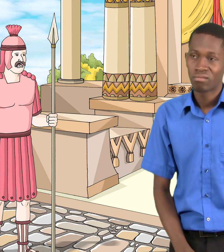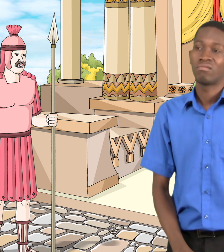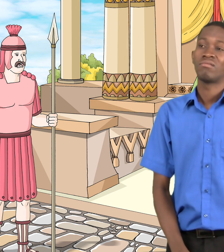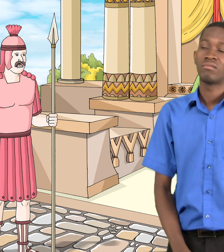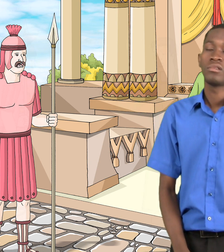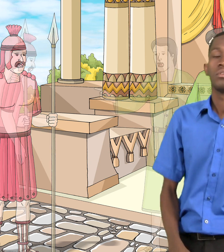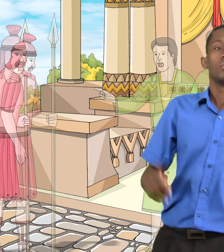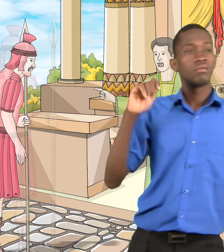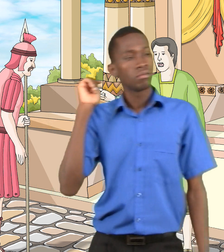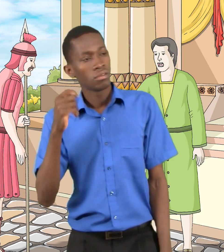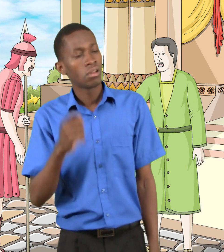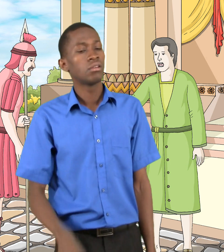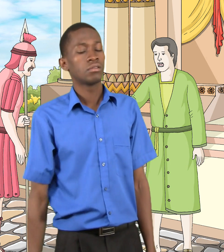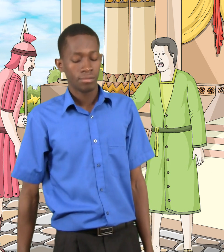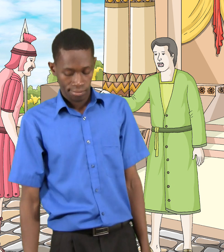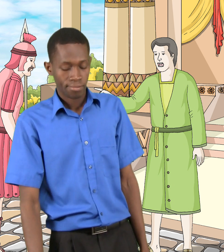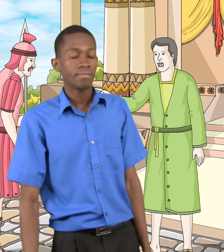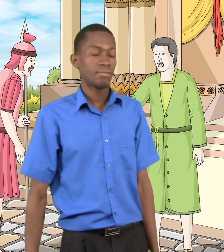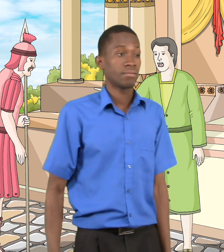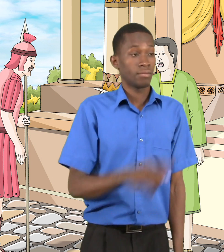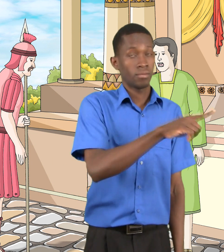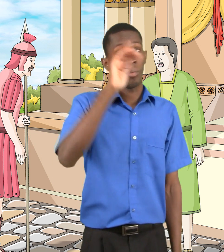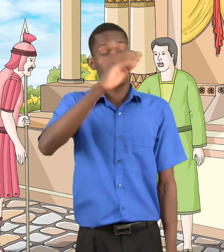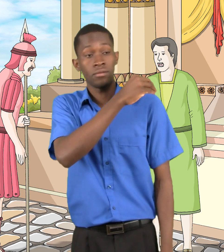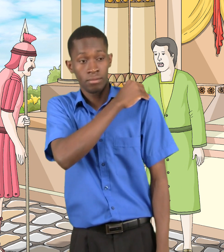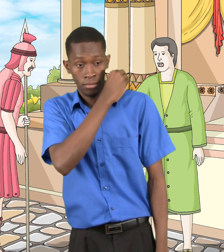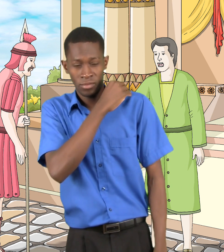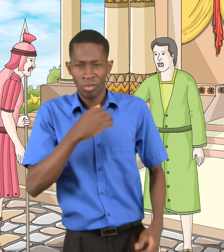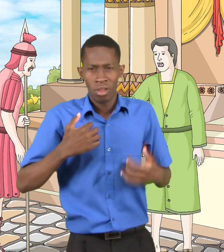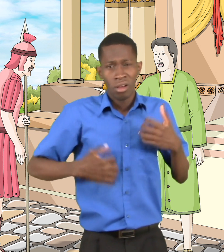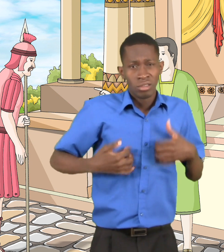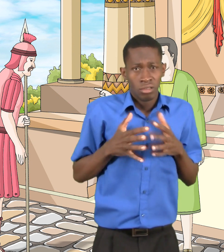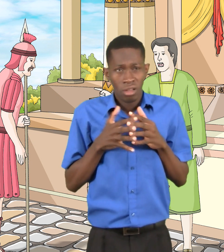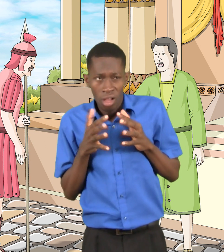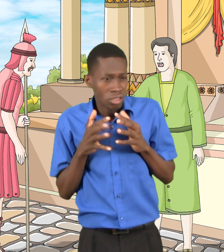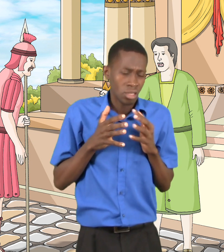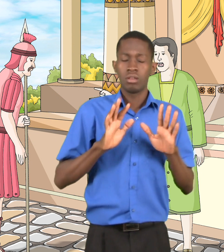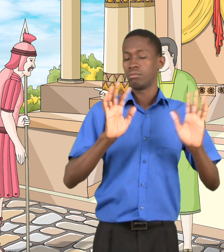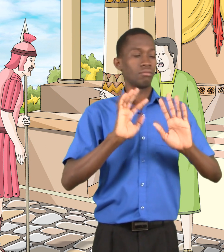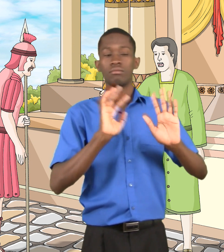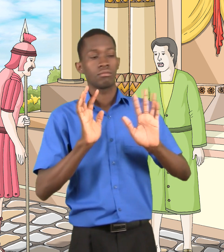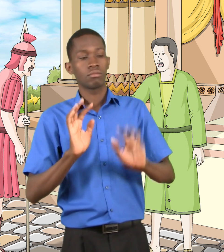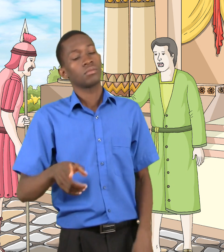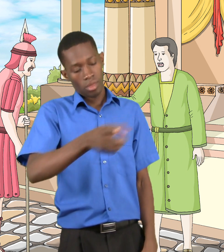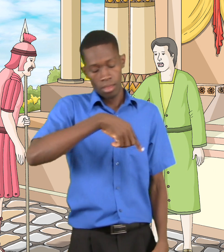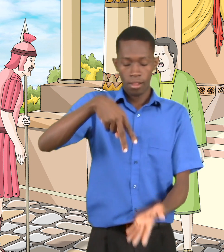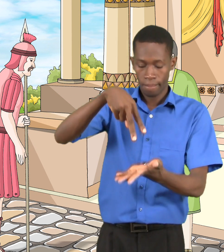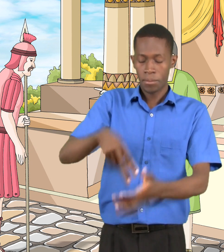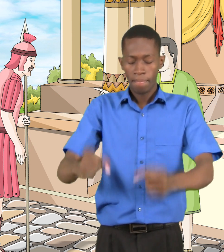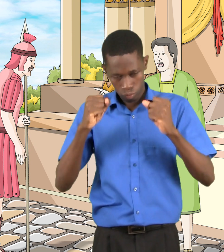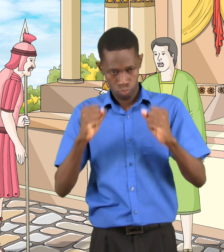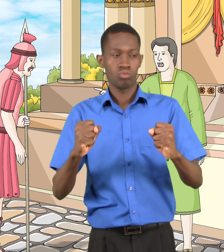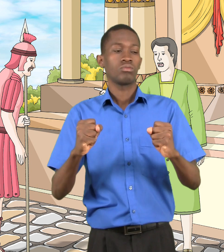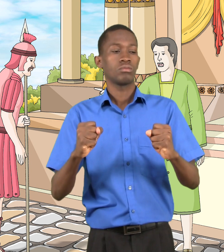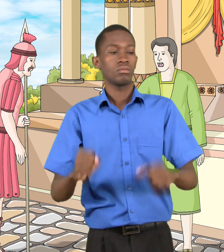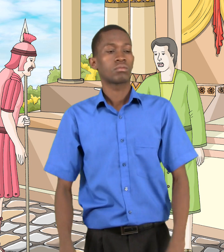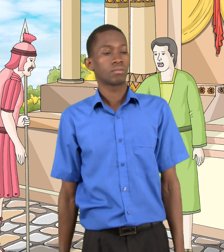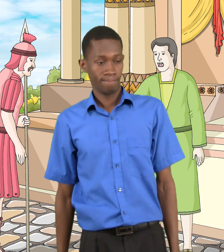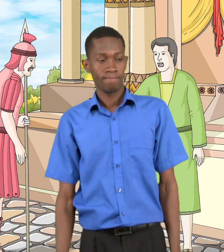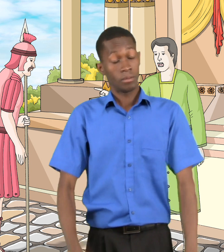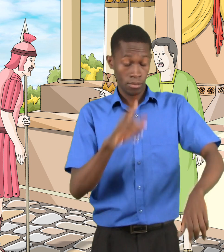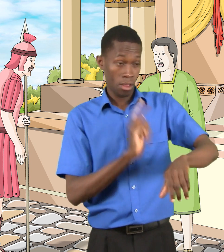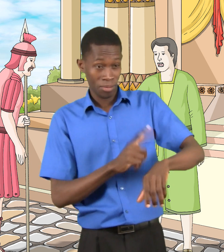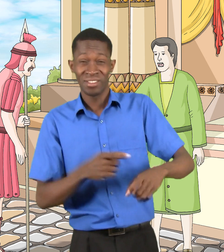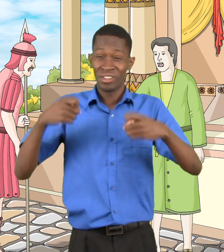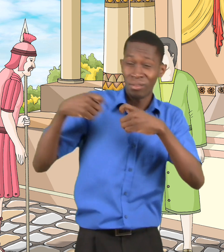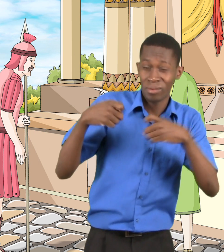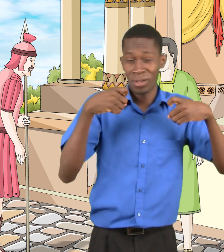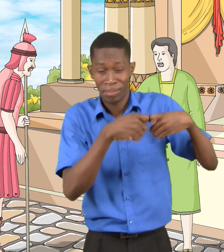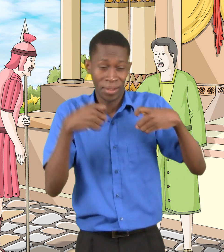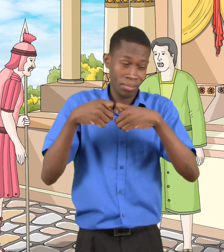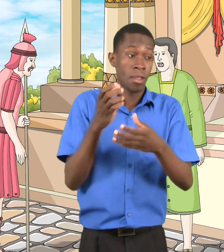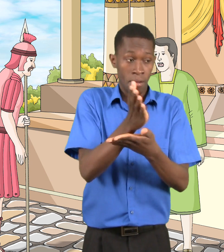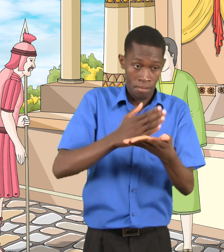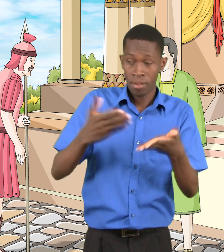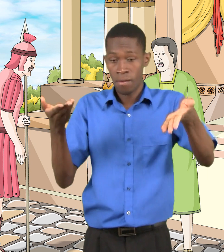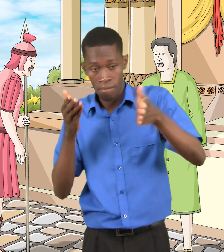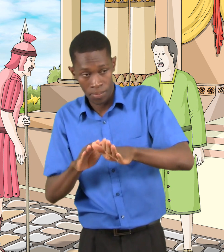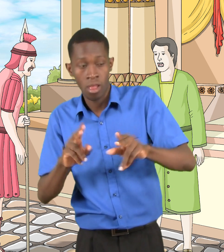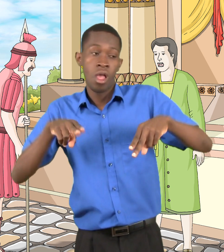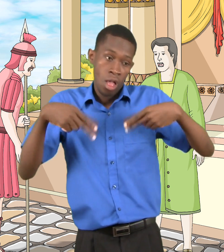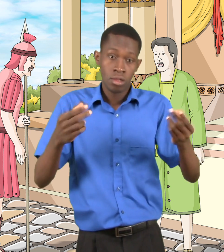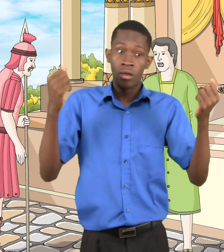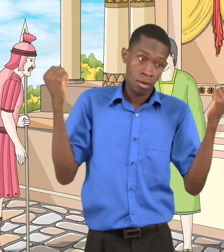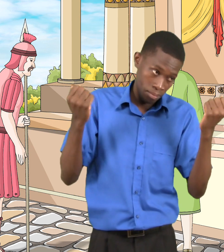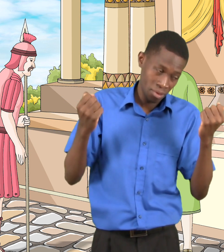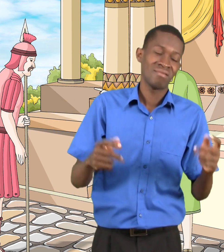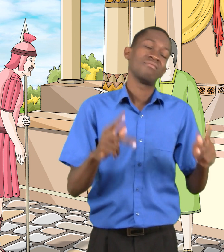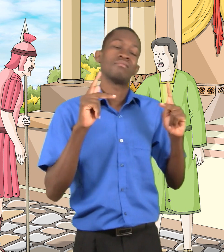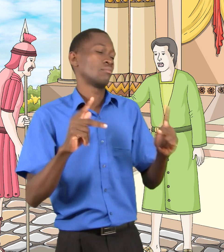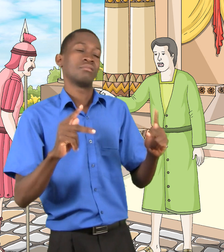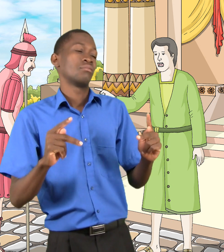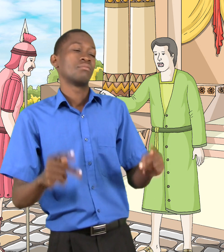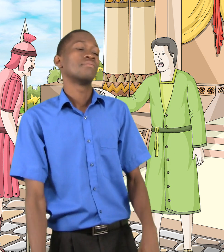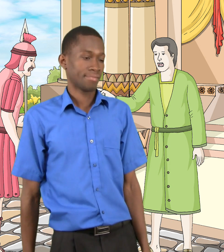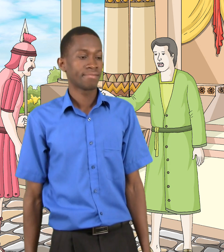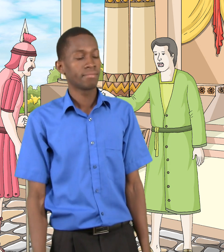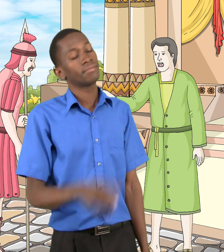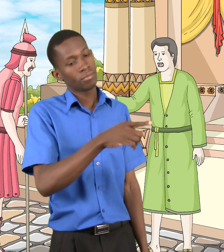Then David told the messenger, “Say this to Joab: ‘Do not let this matter upset you, for the sword devours one as well as another.